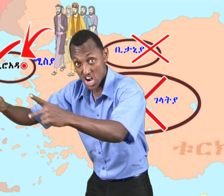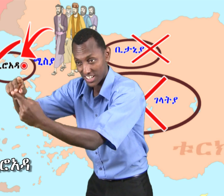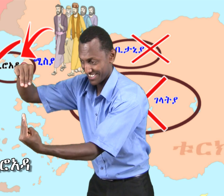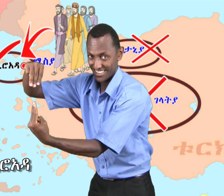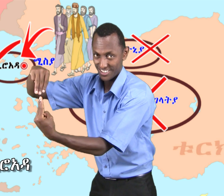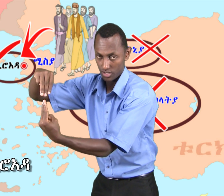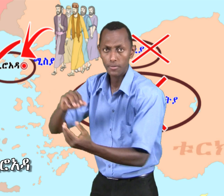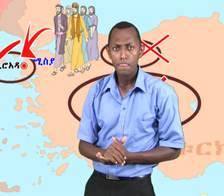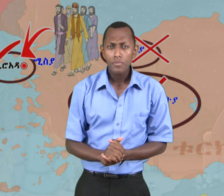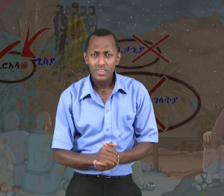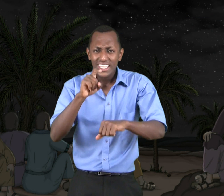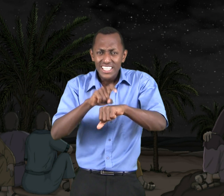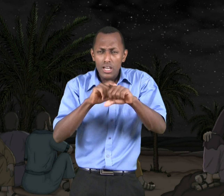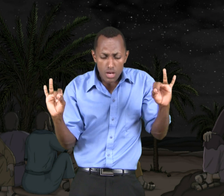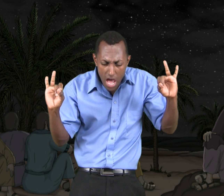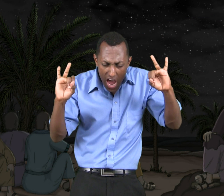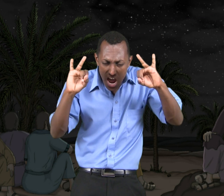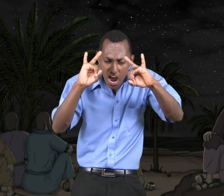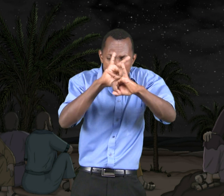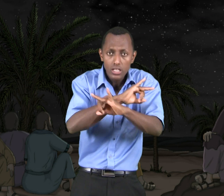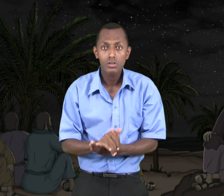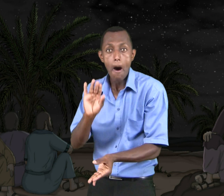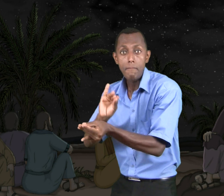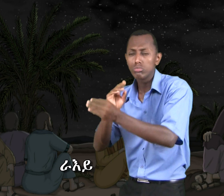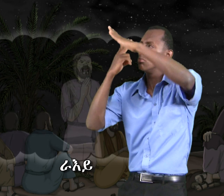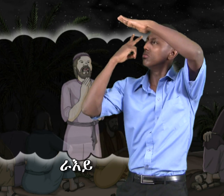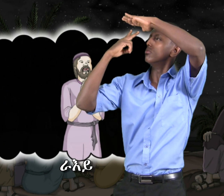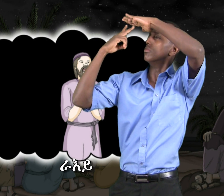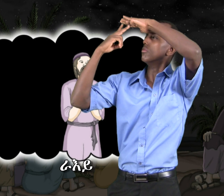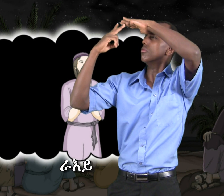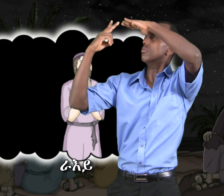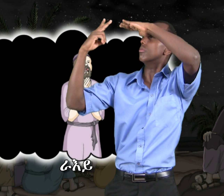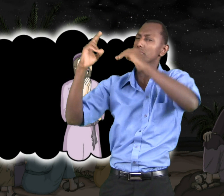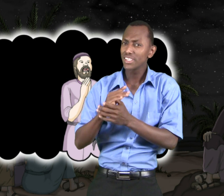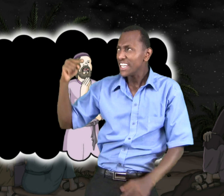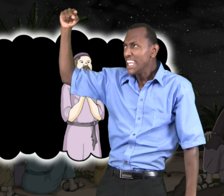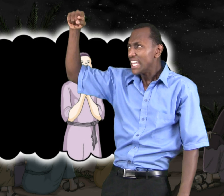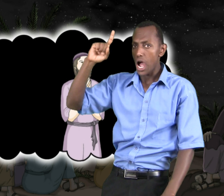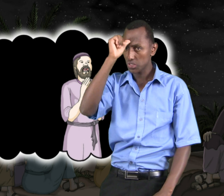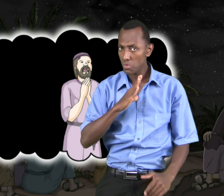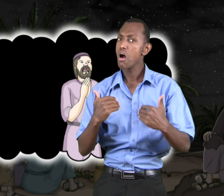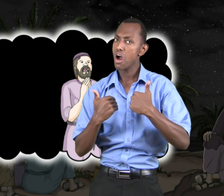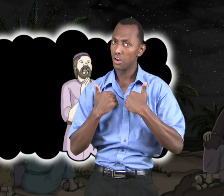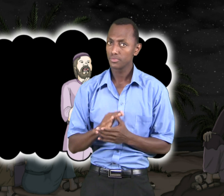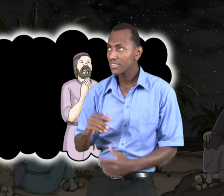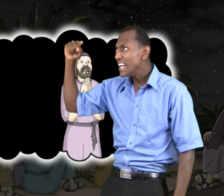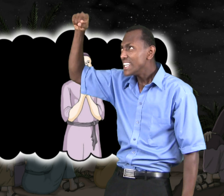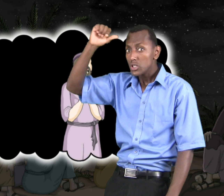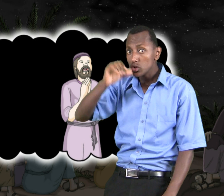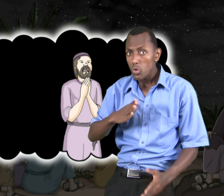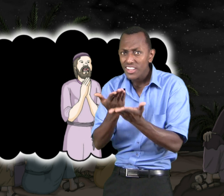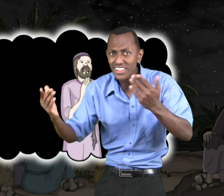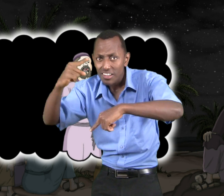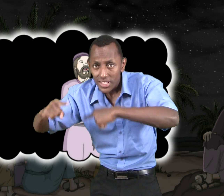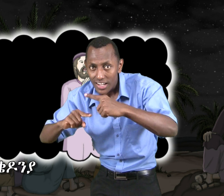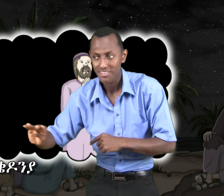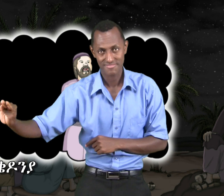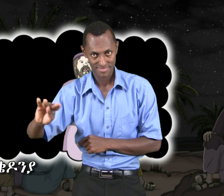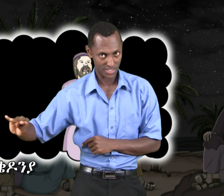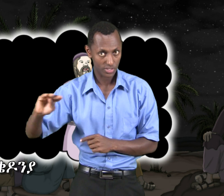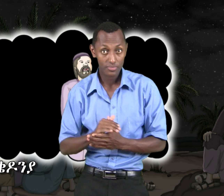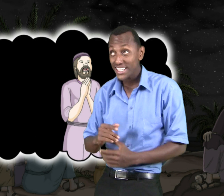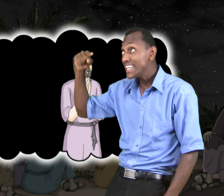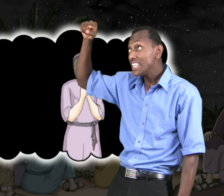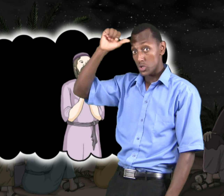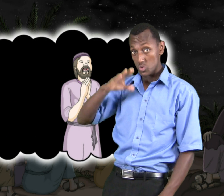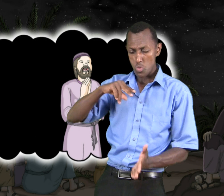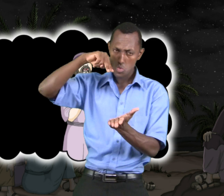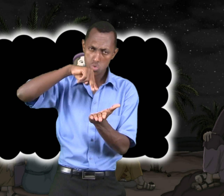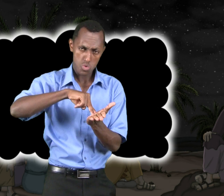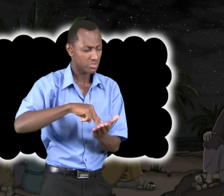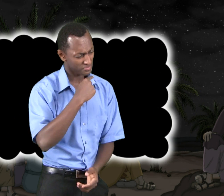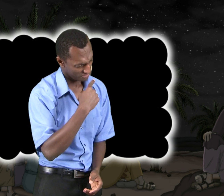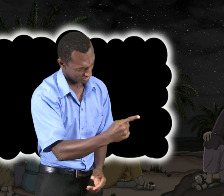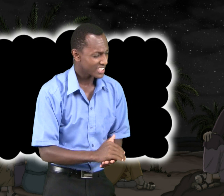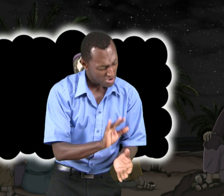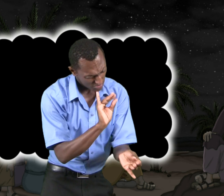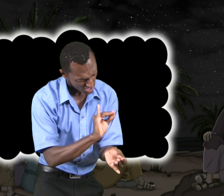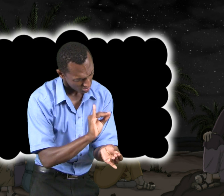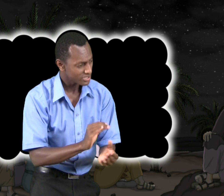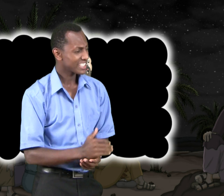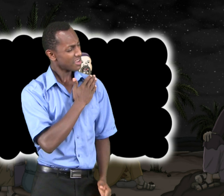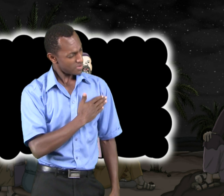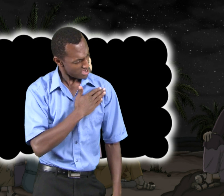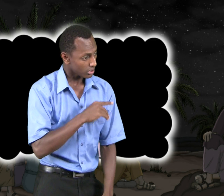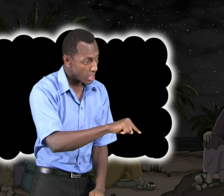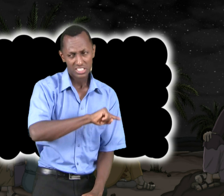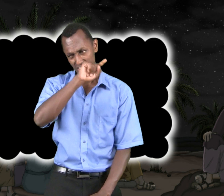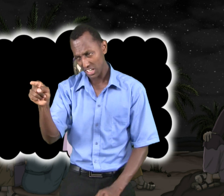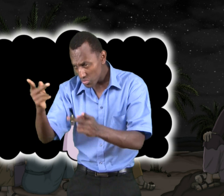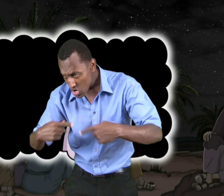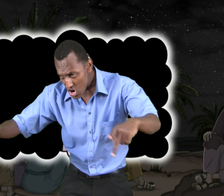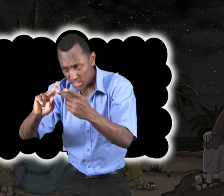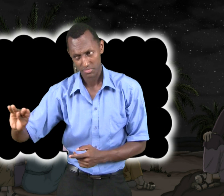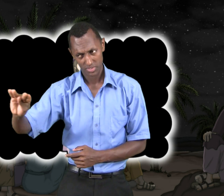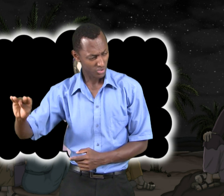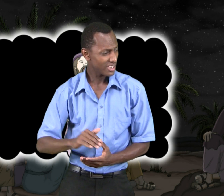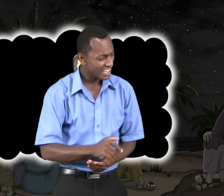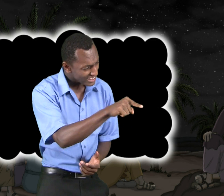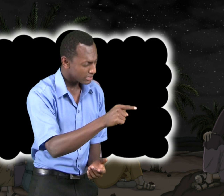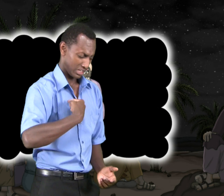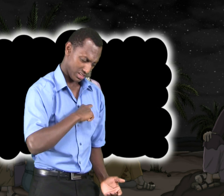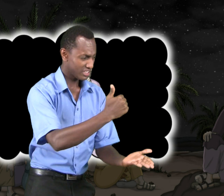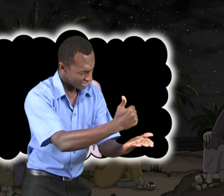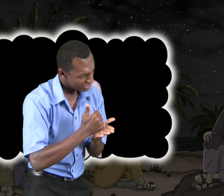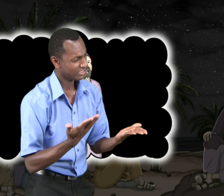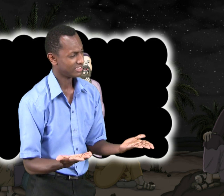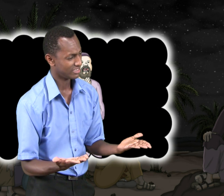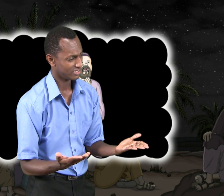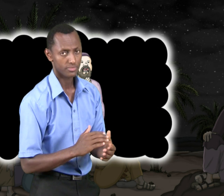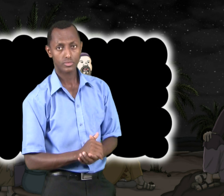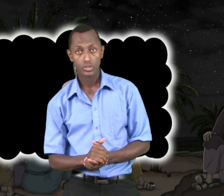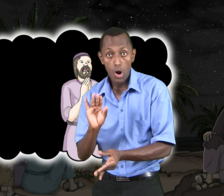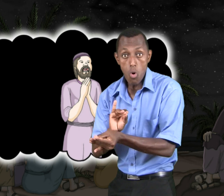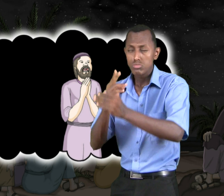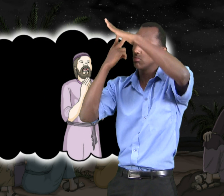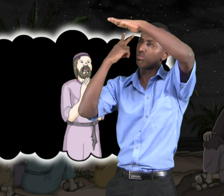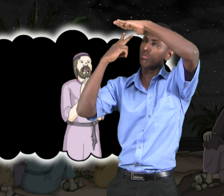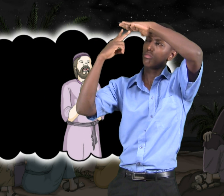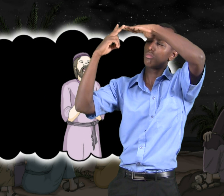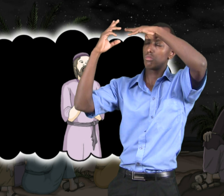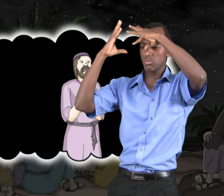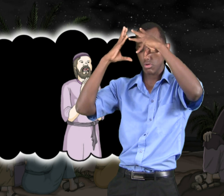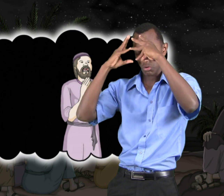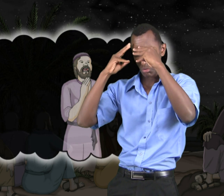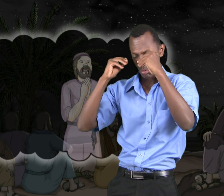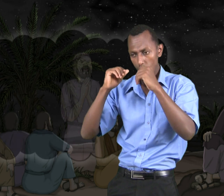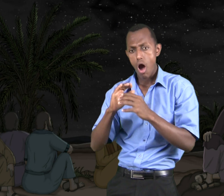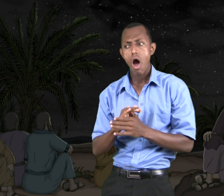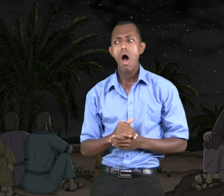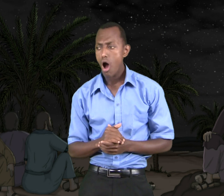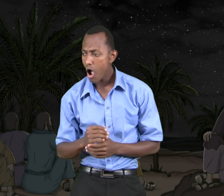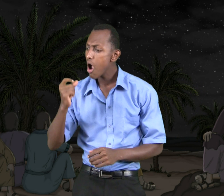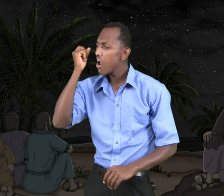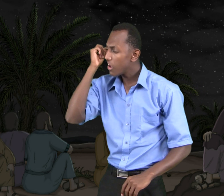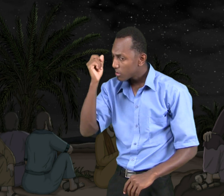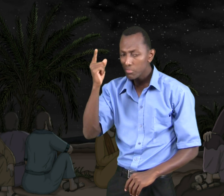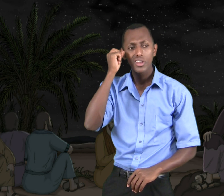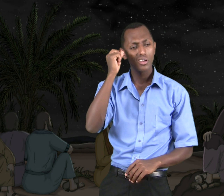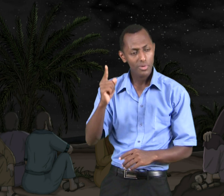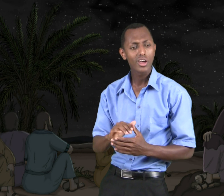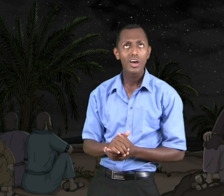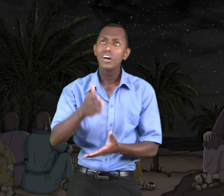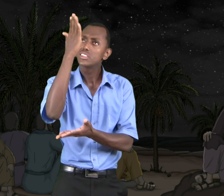During the night, Paul had a vision of a man of Macedonia standing and pleading with him, “Come over to Macedonia and help us.”